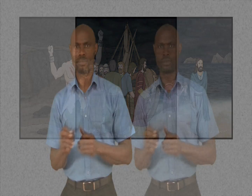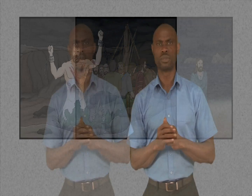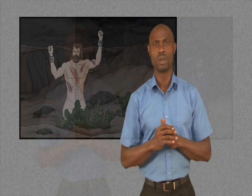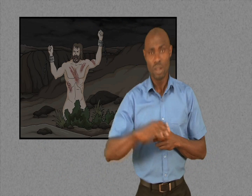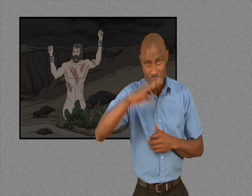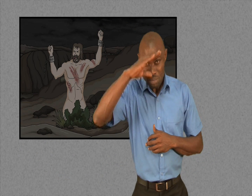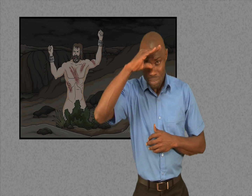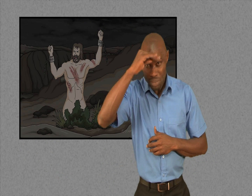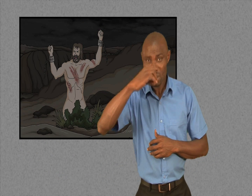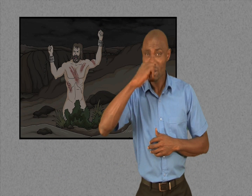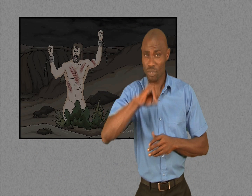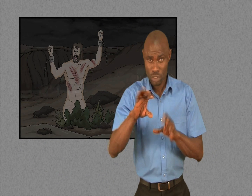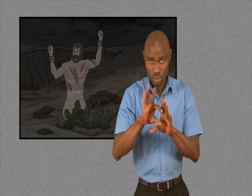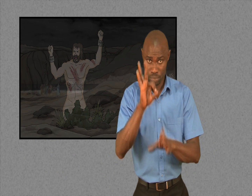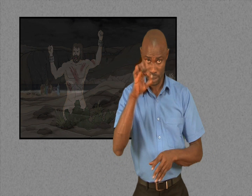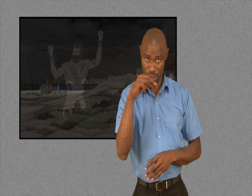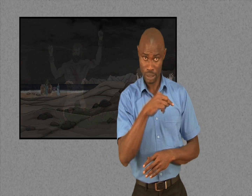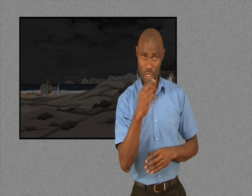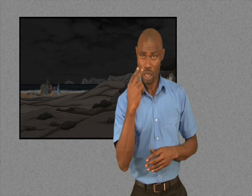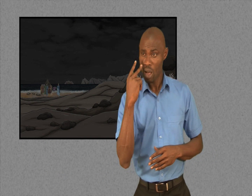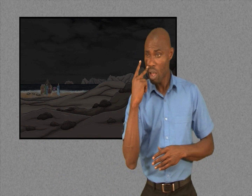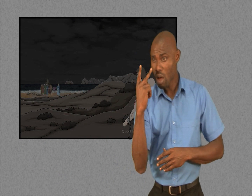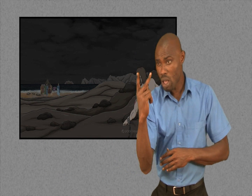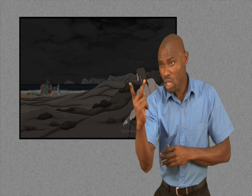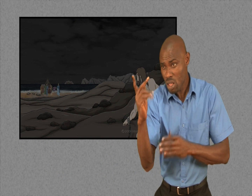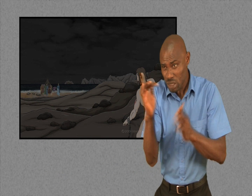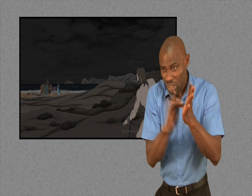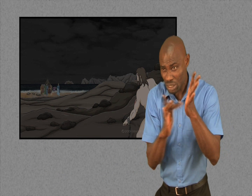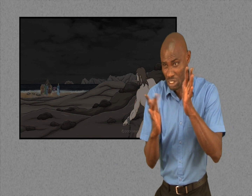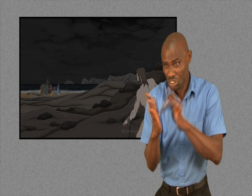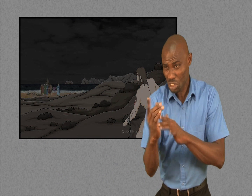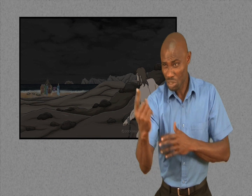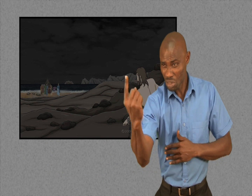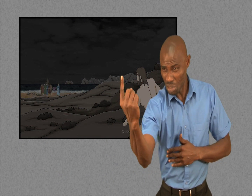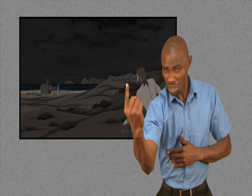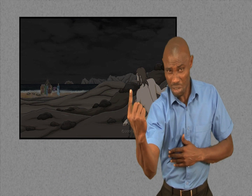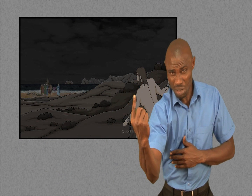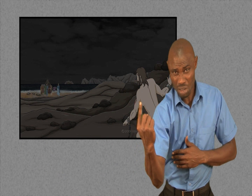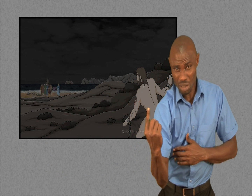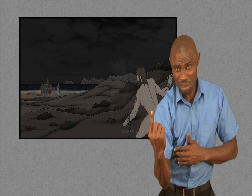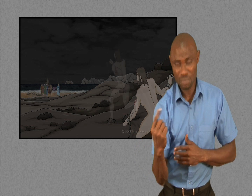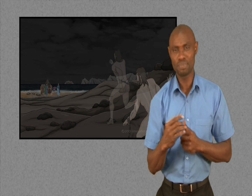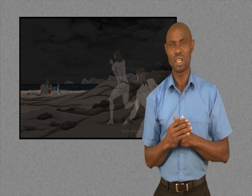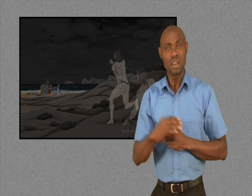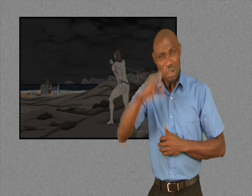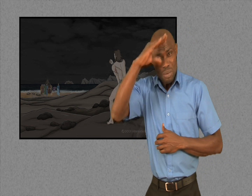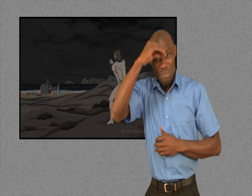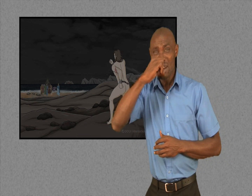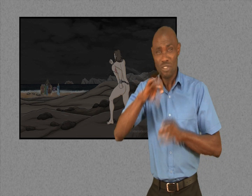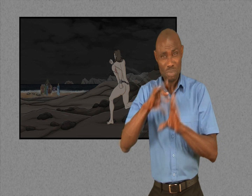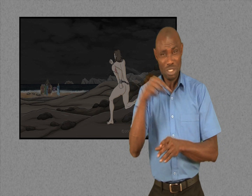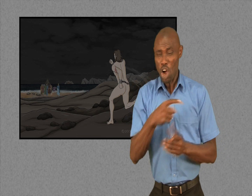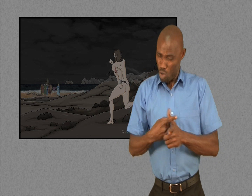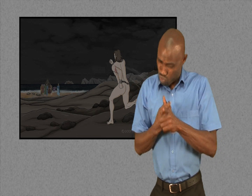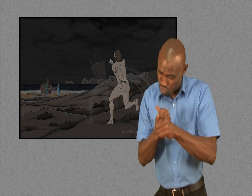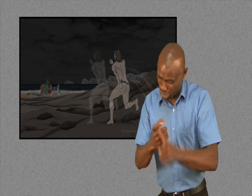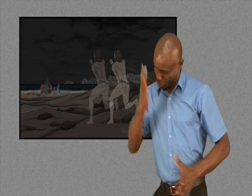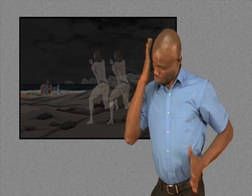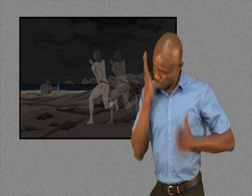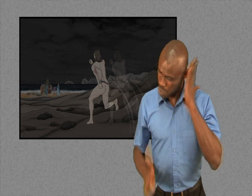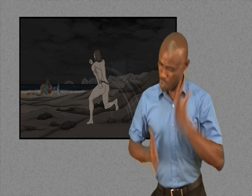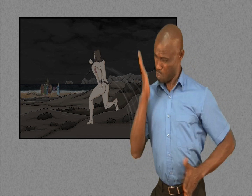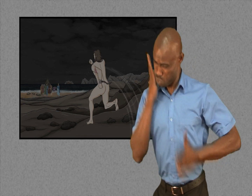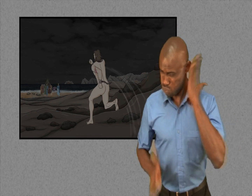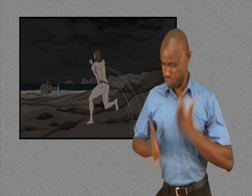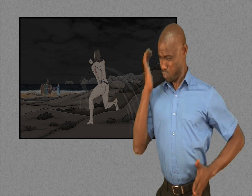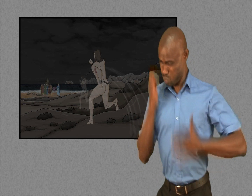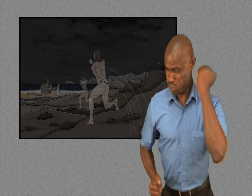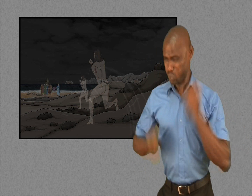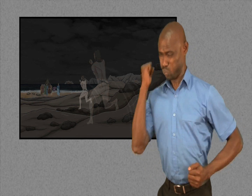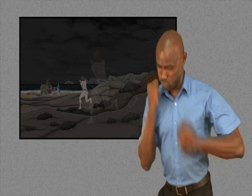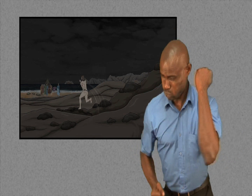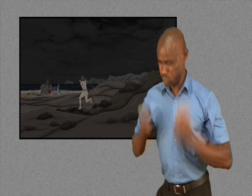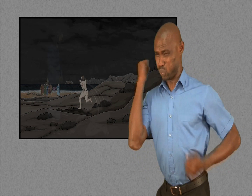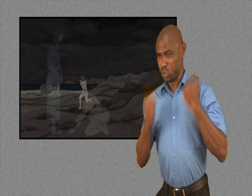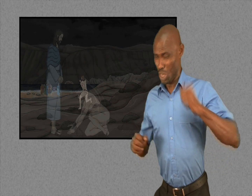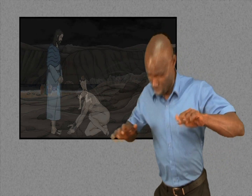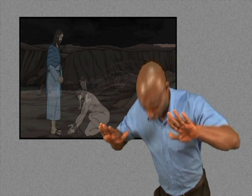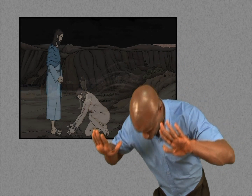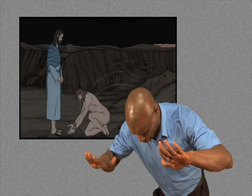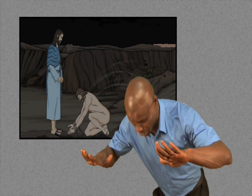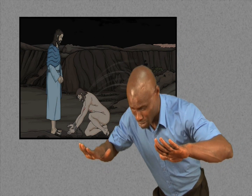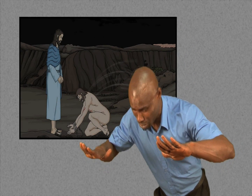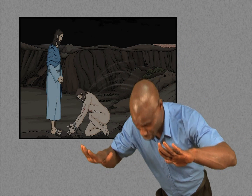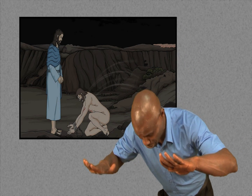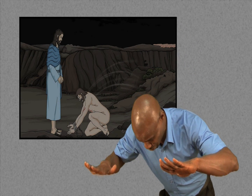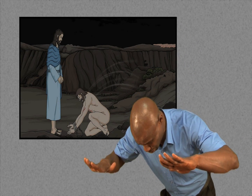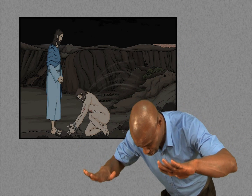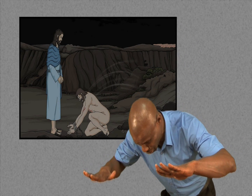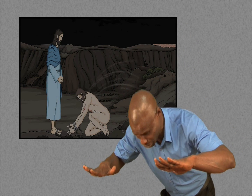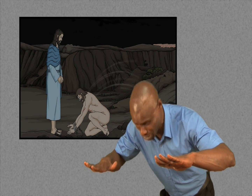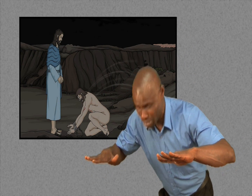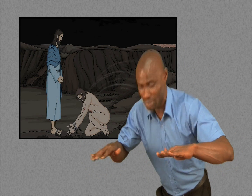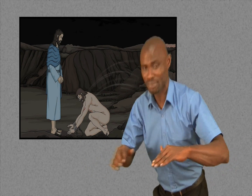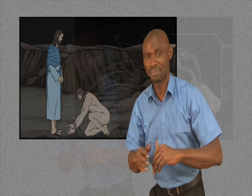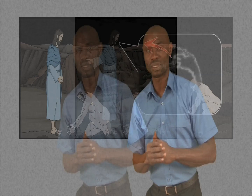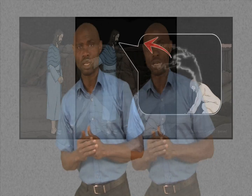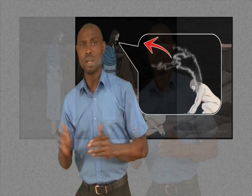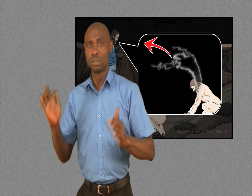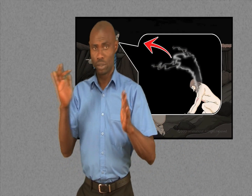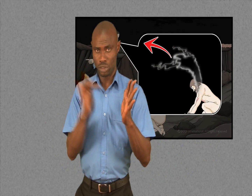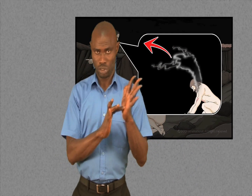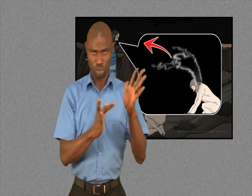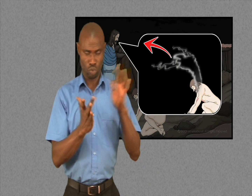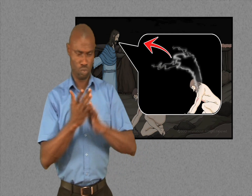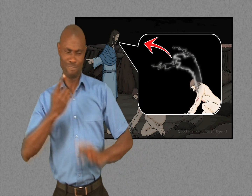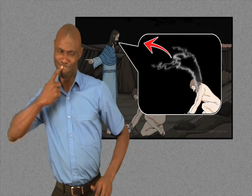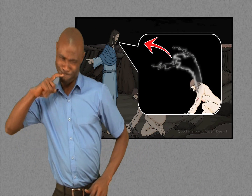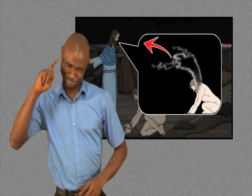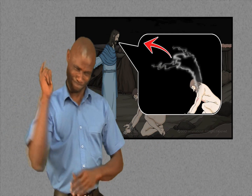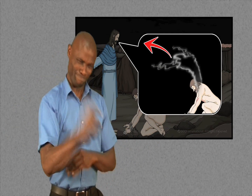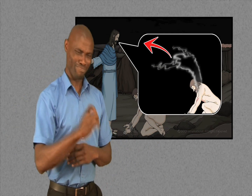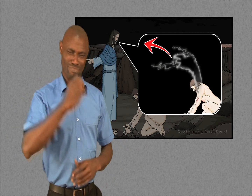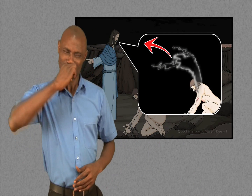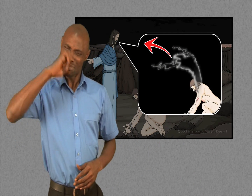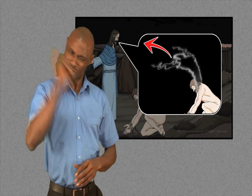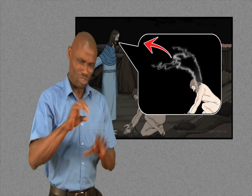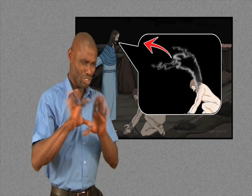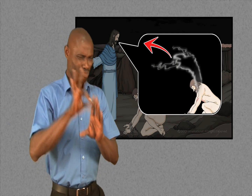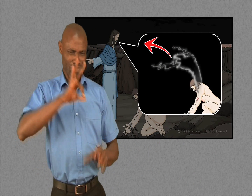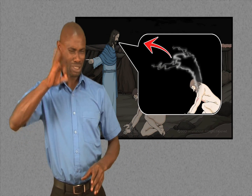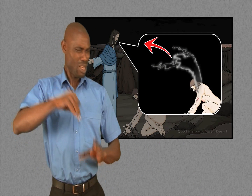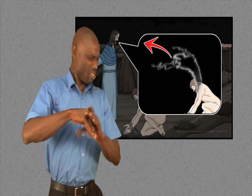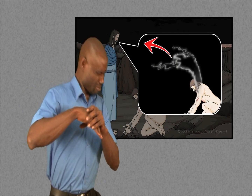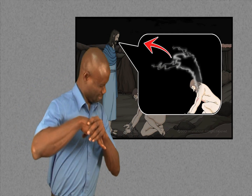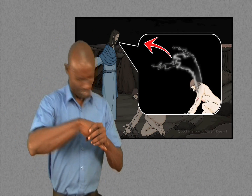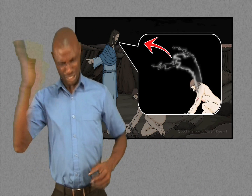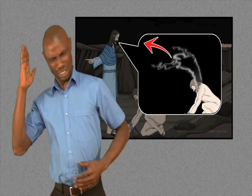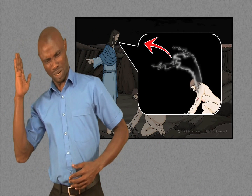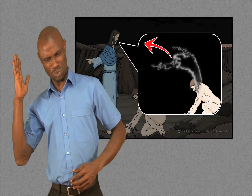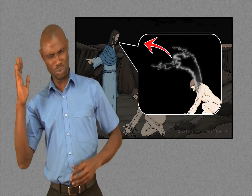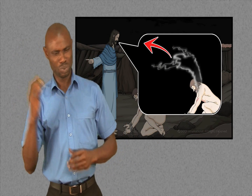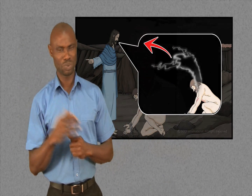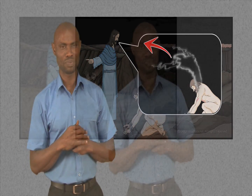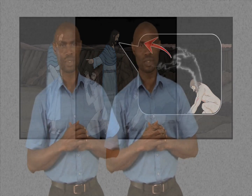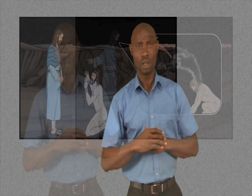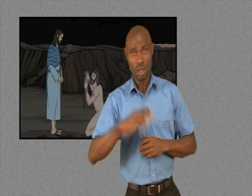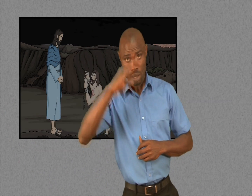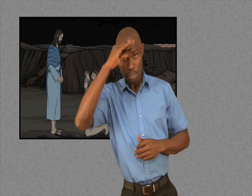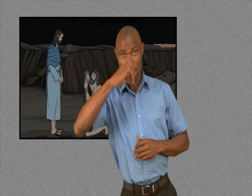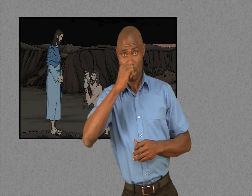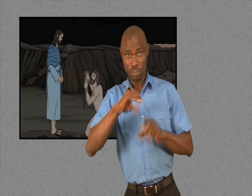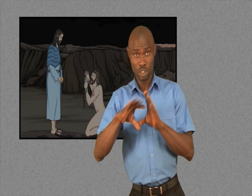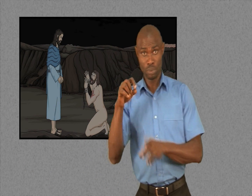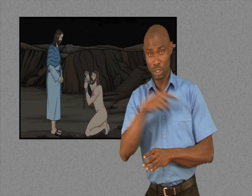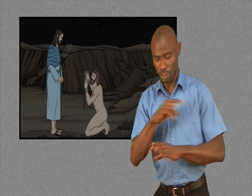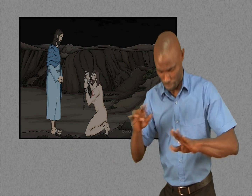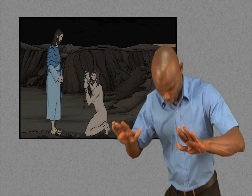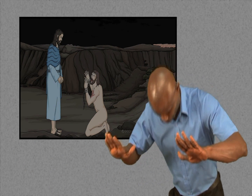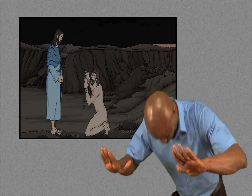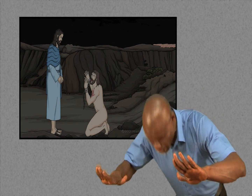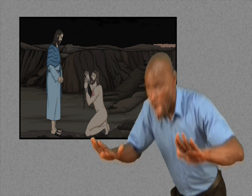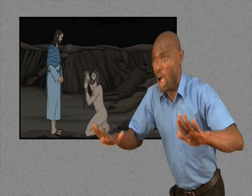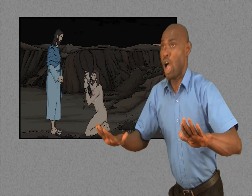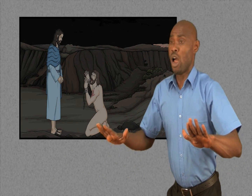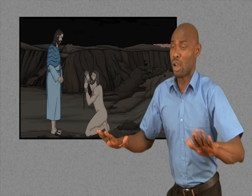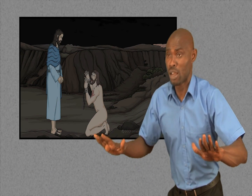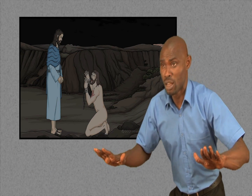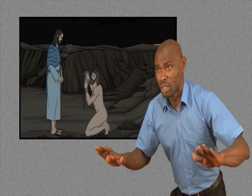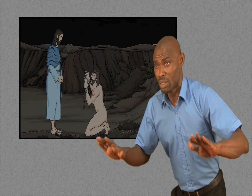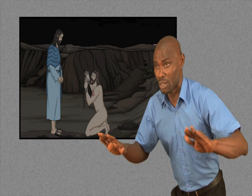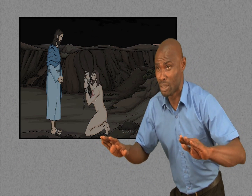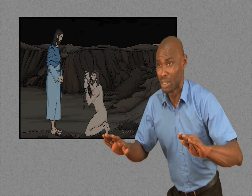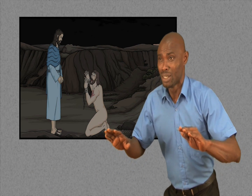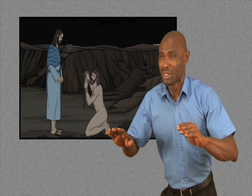When the man saw Jesus from a distance, he ran and fell on his knees before Him.